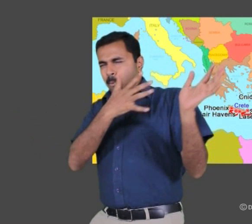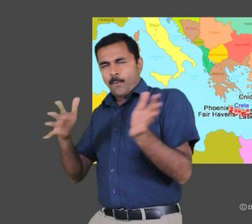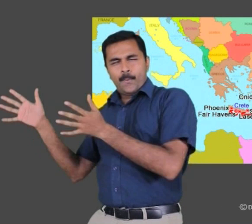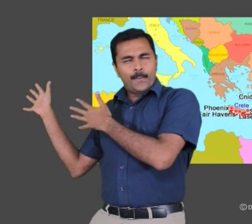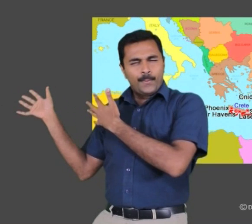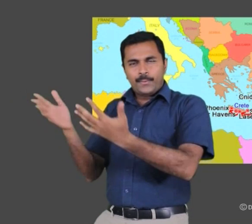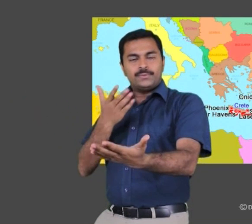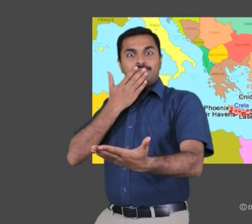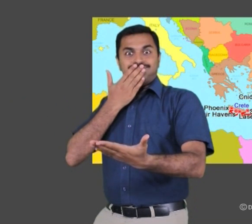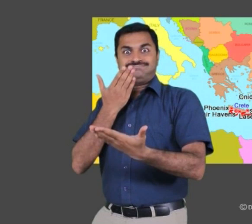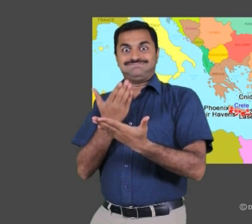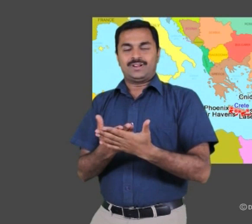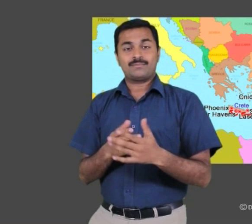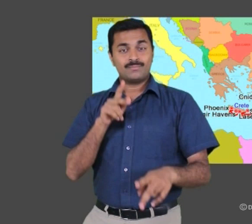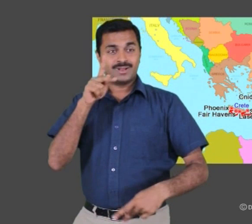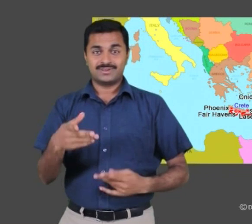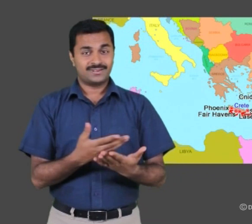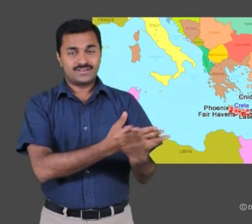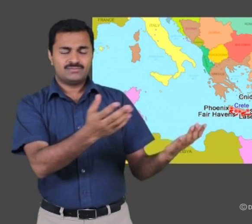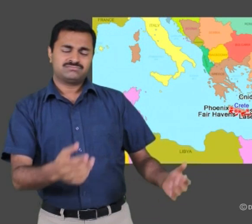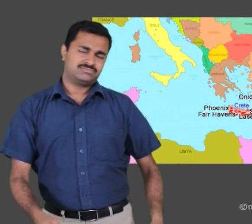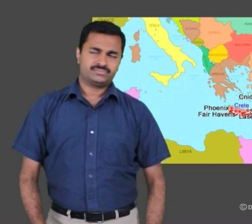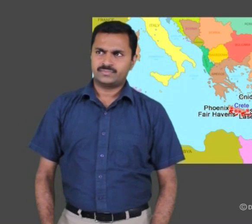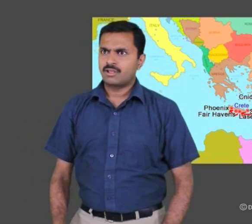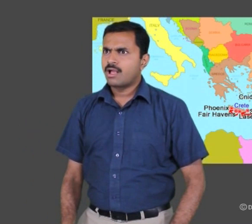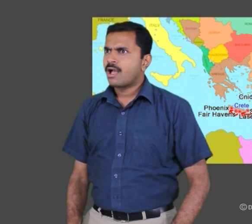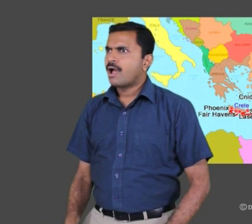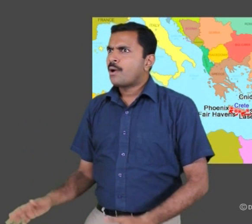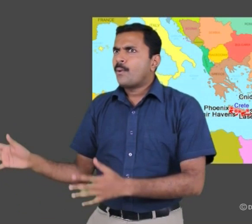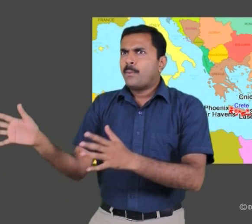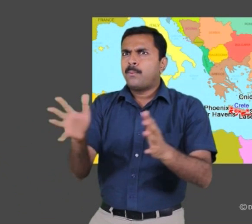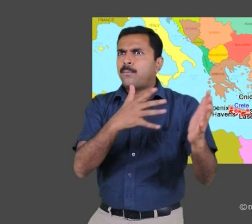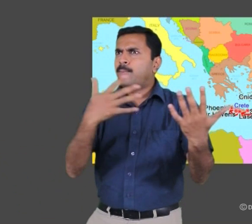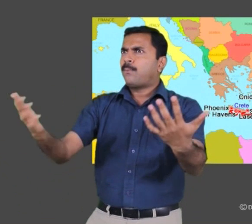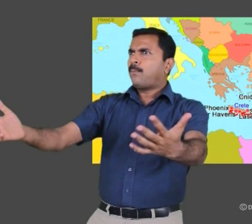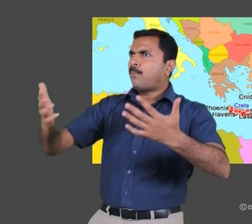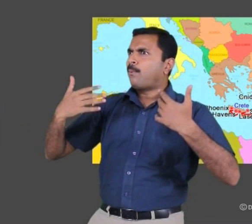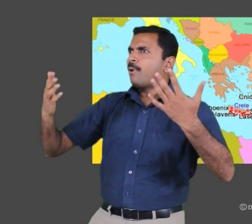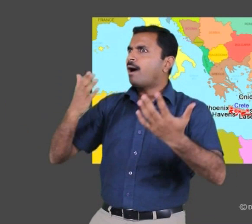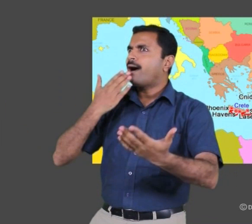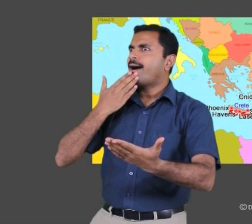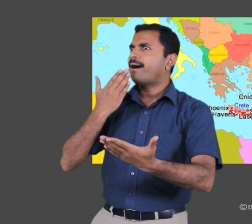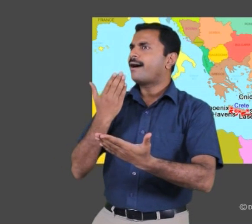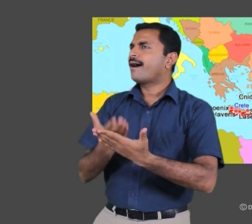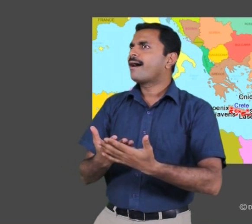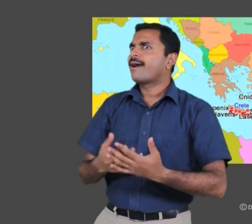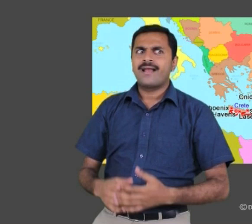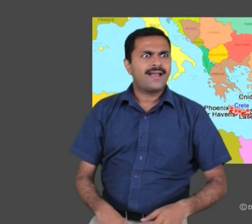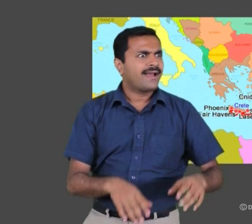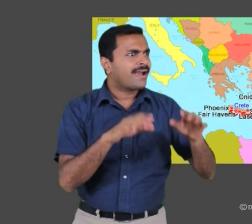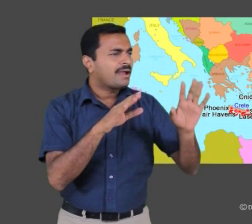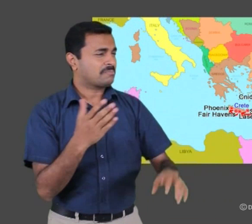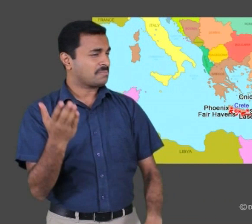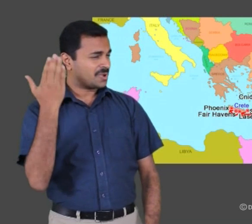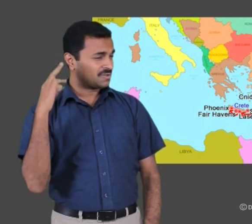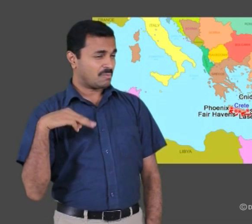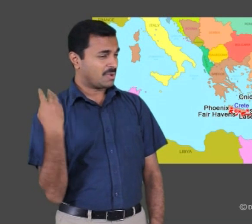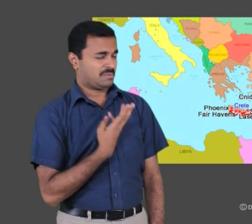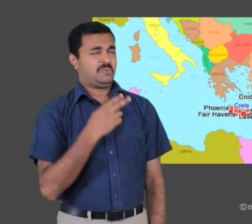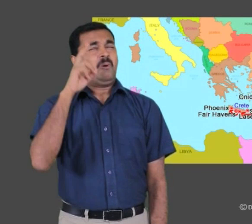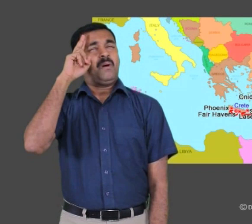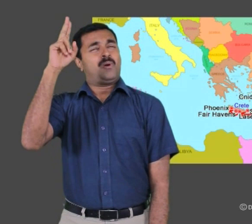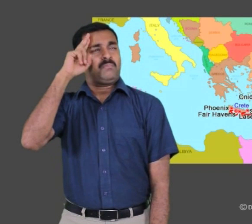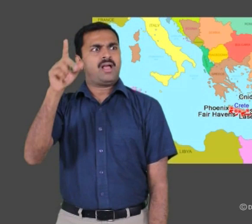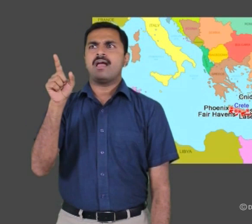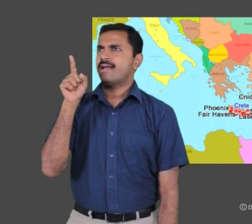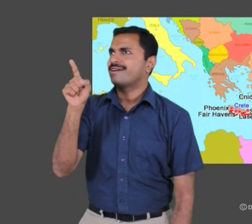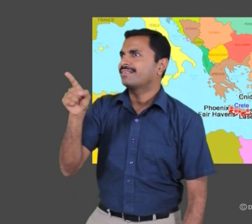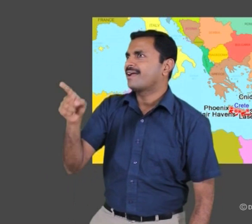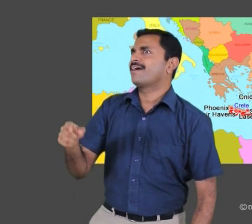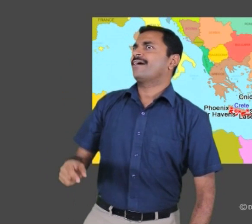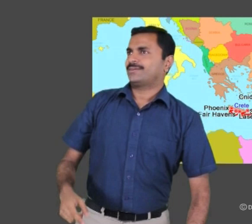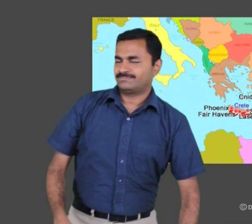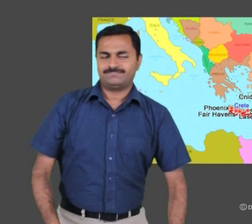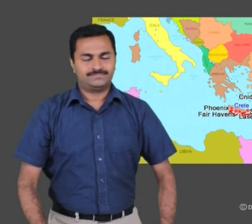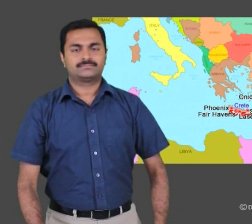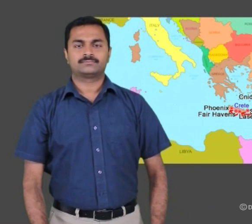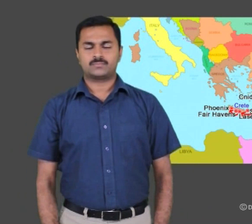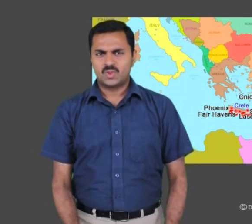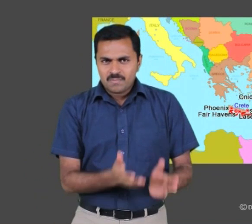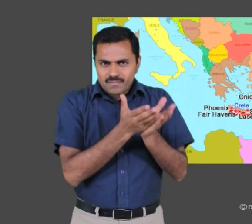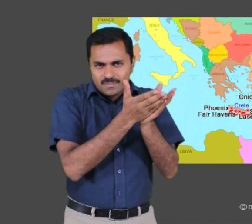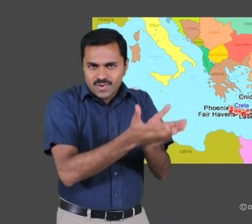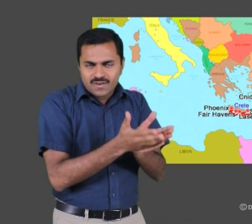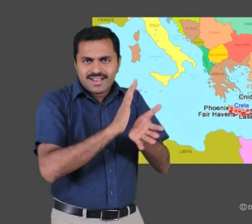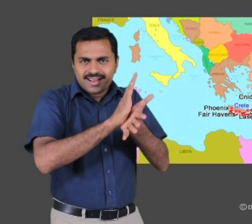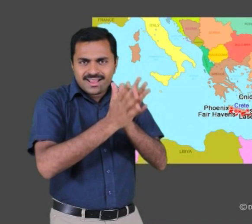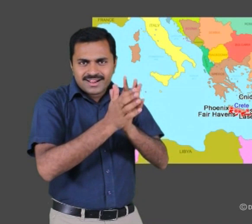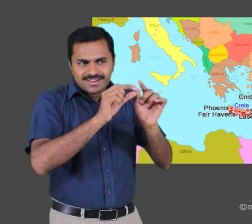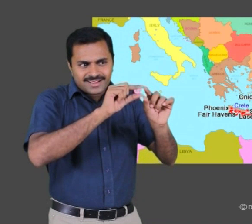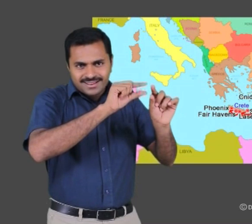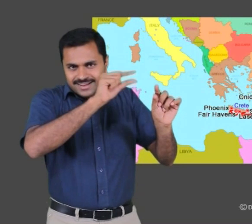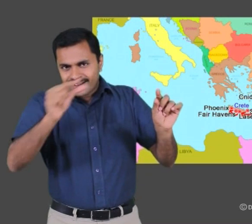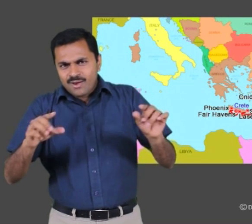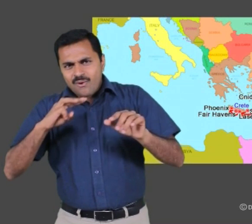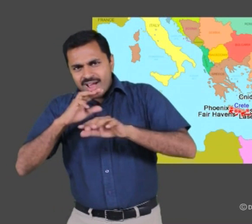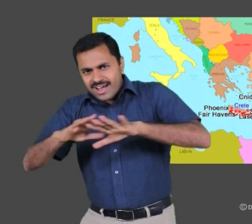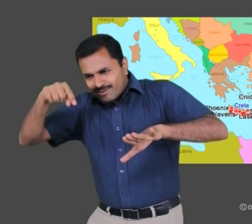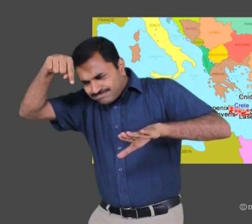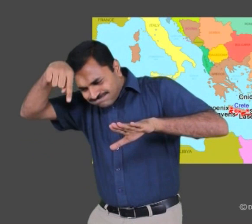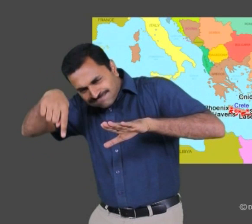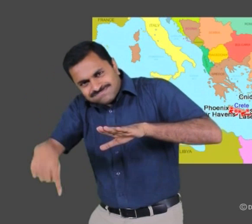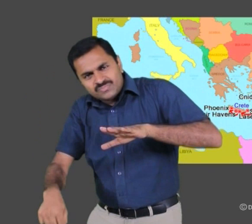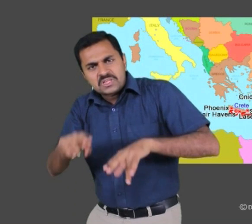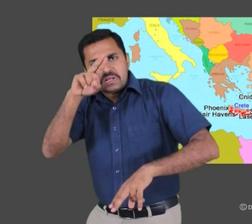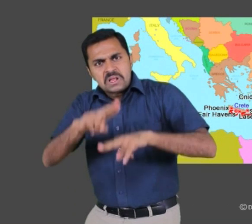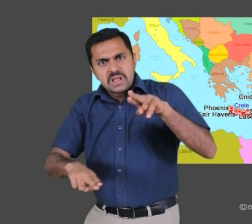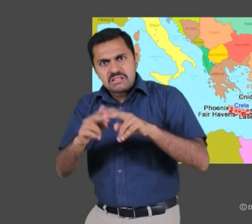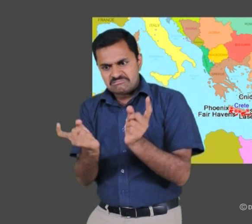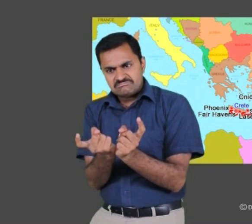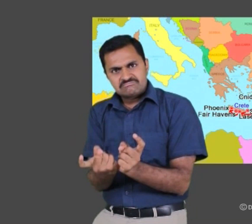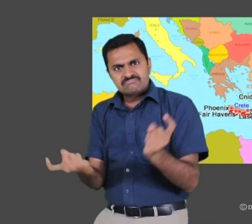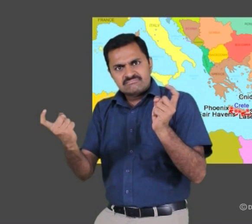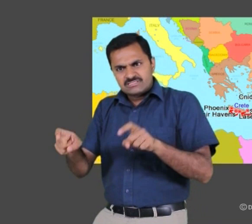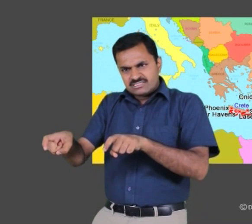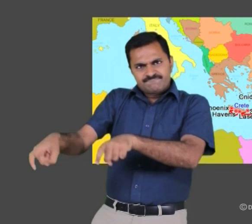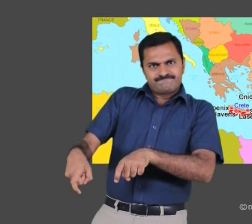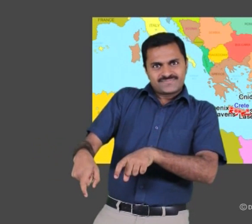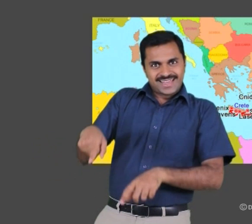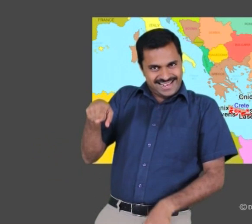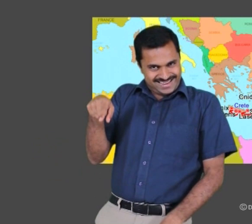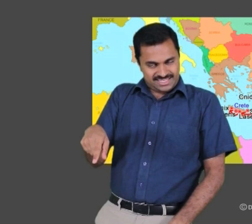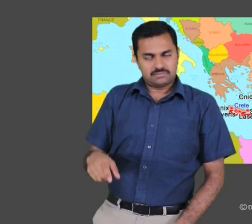Phoenix was a harbor in Crete facing both southwest and northwest.